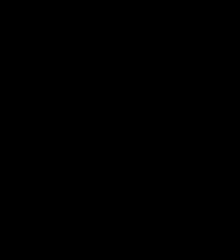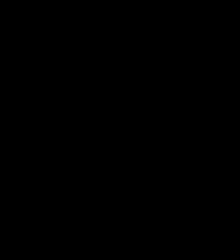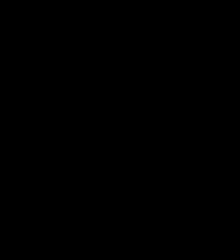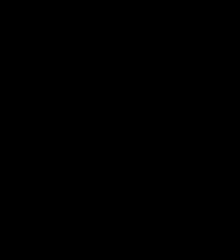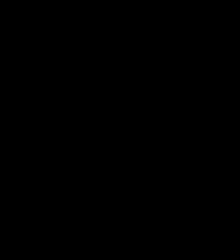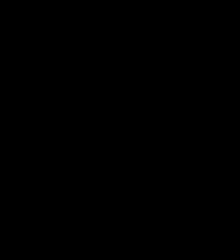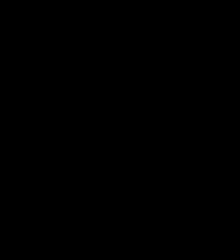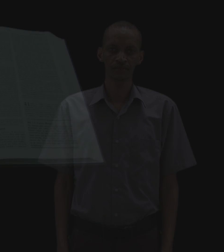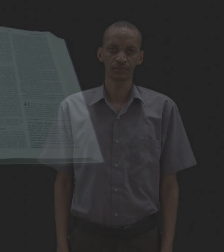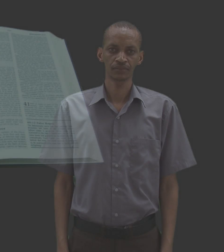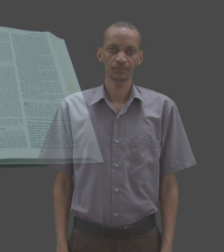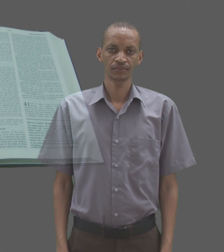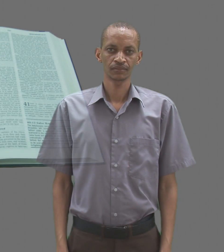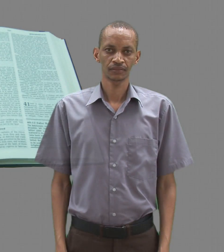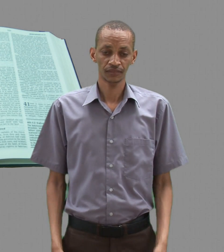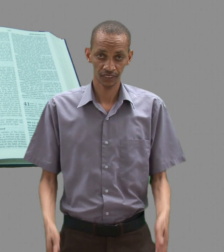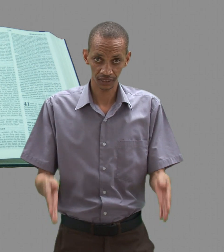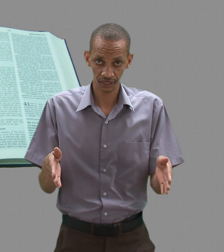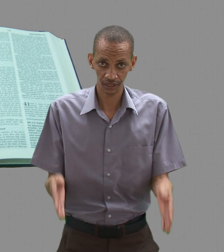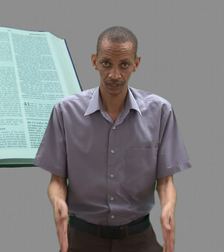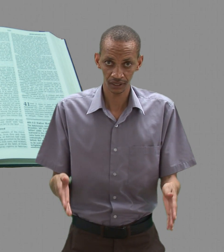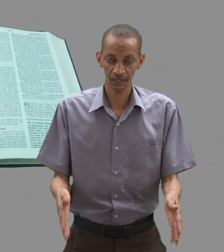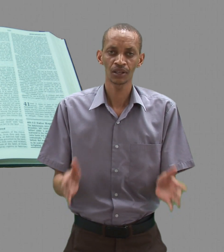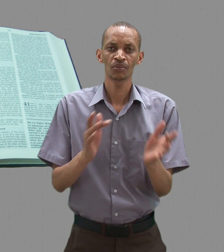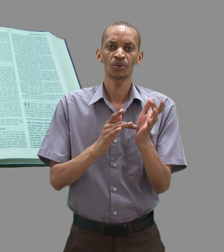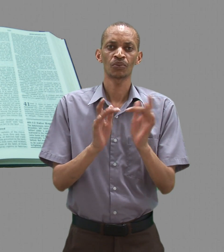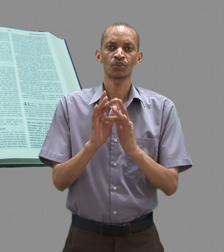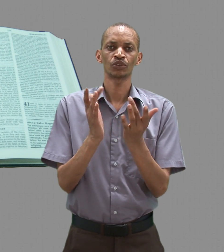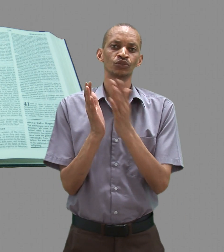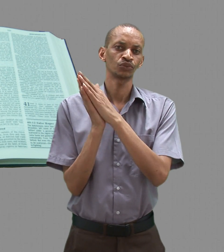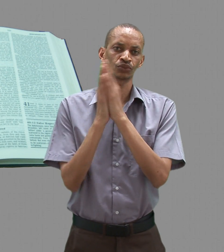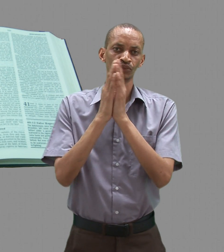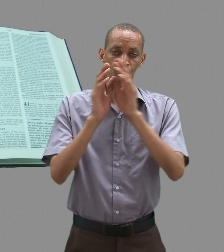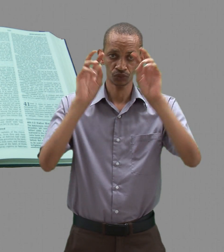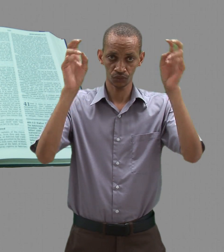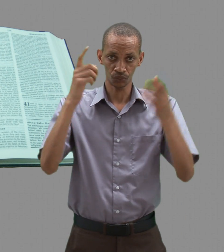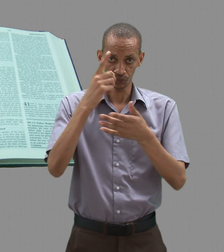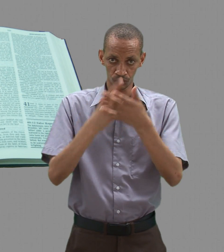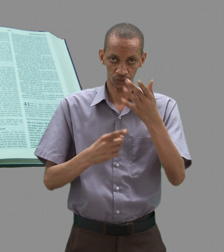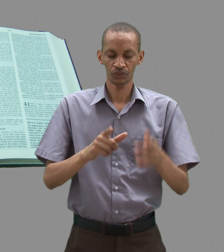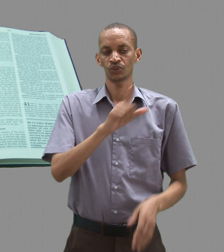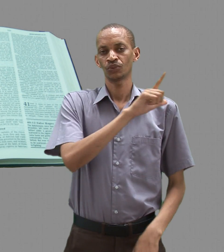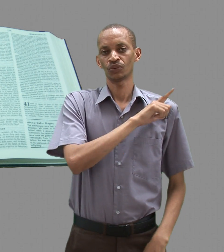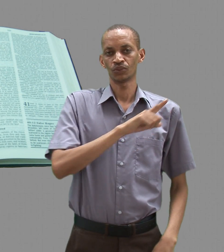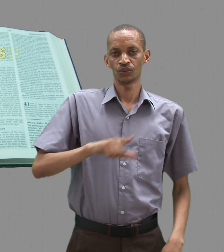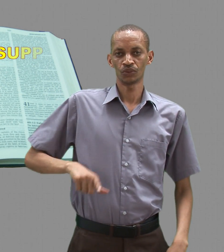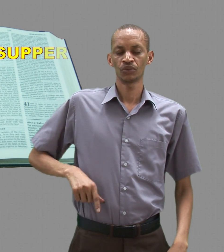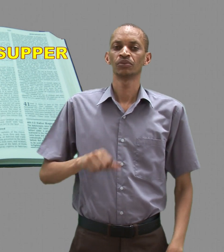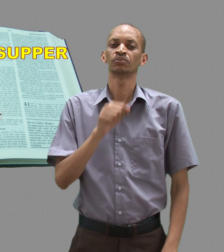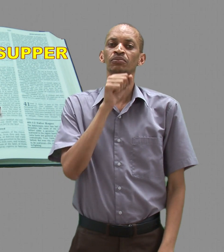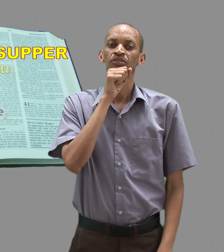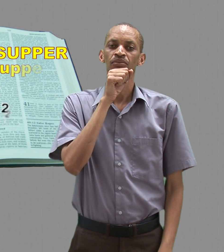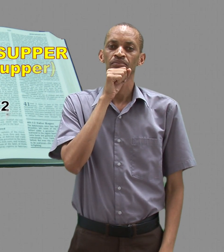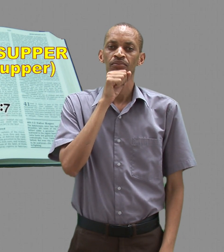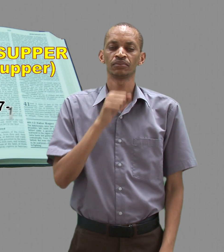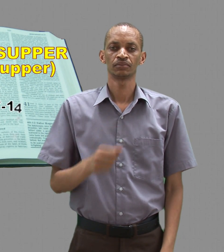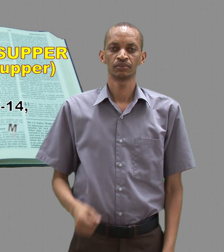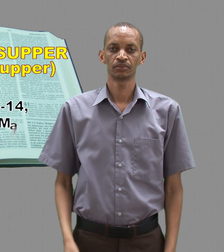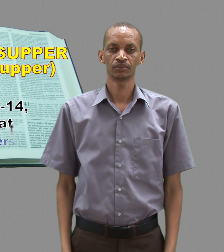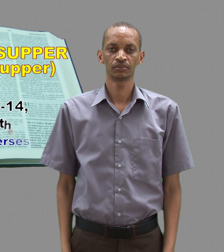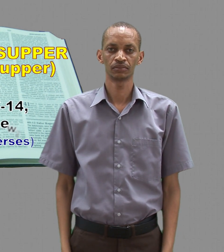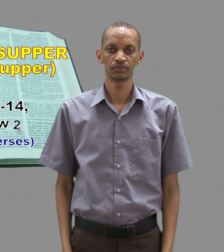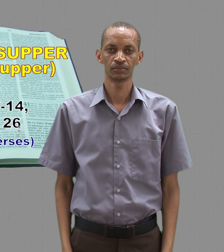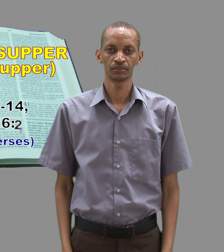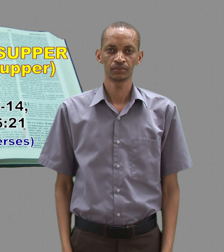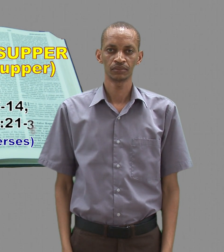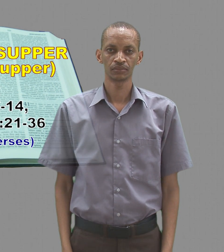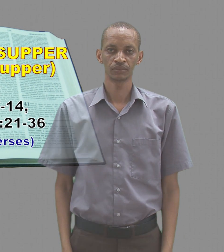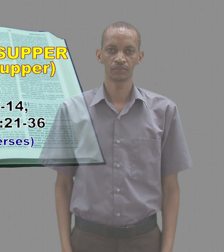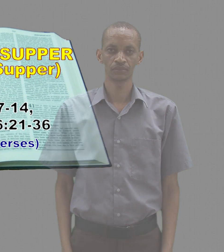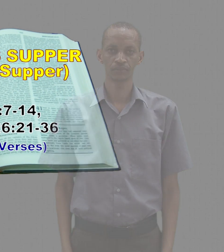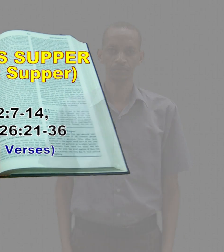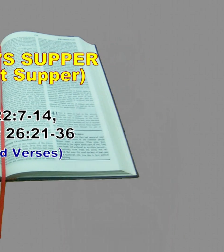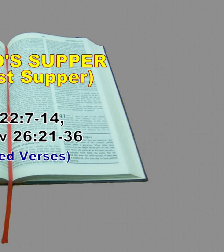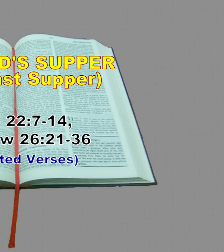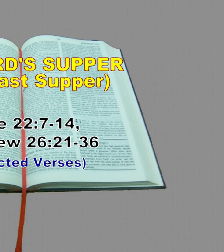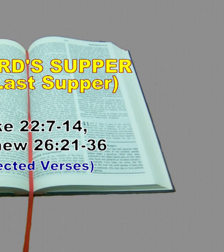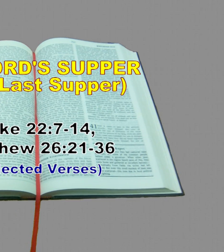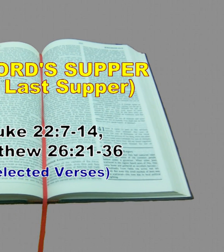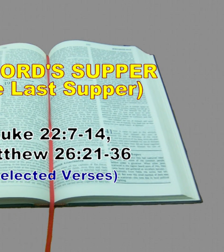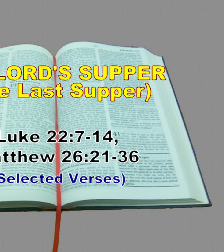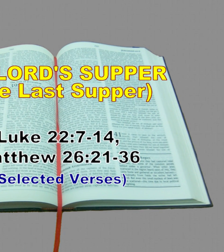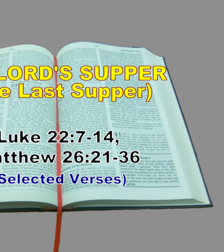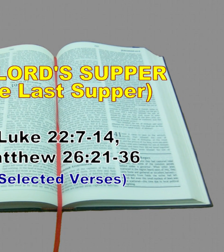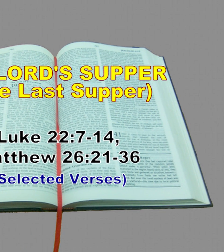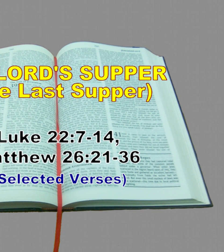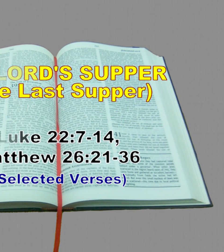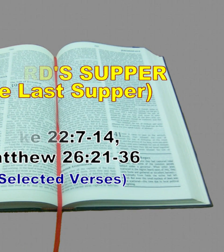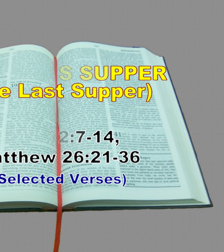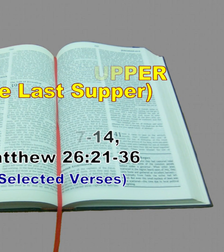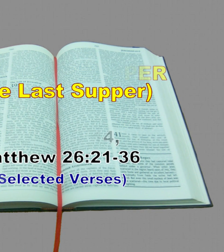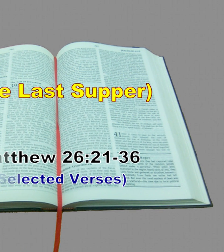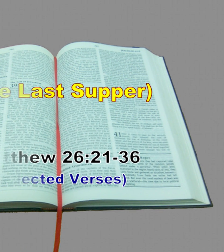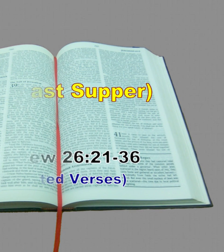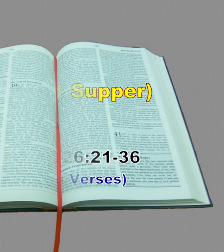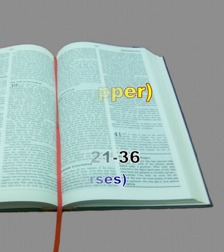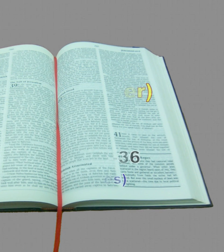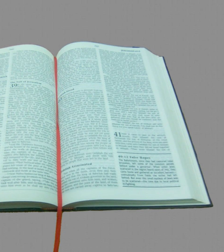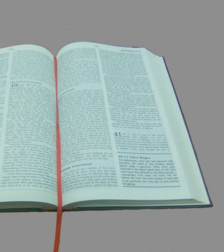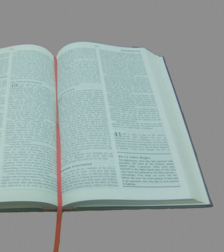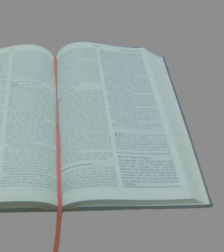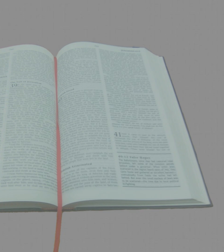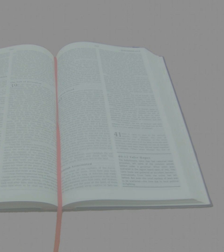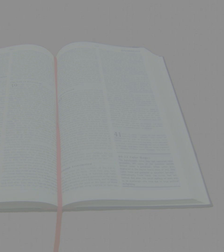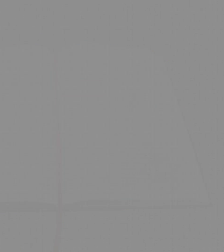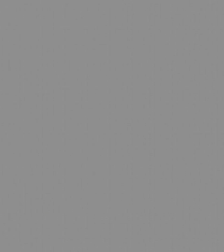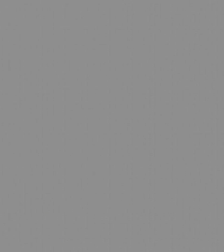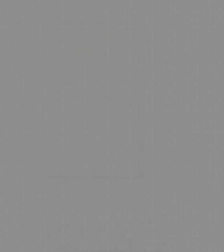The last supper (the Lord's supper)